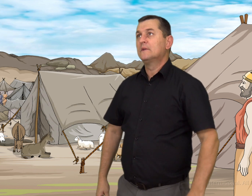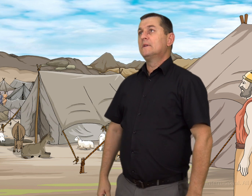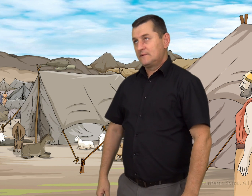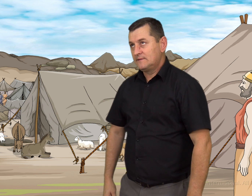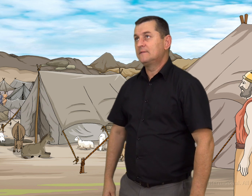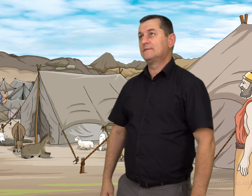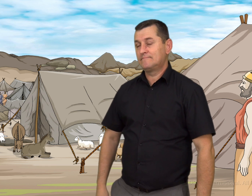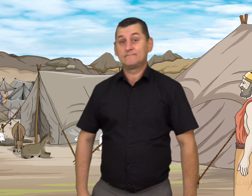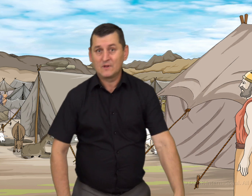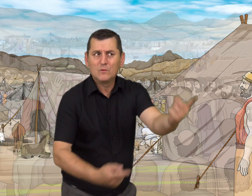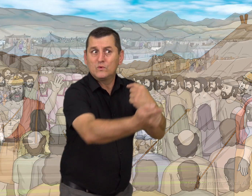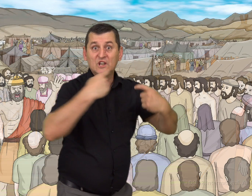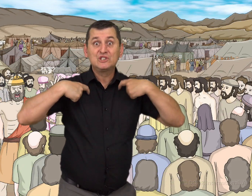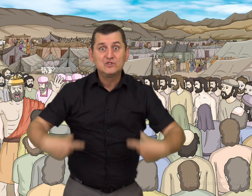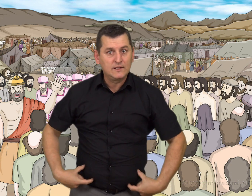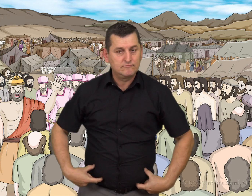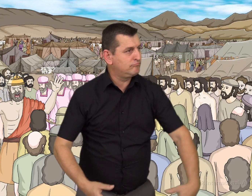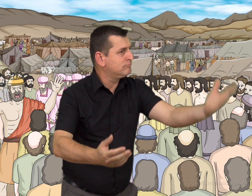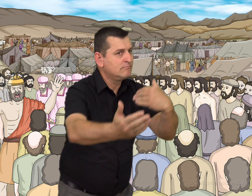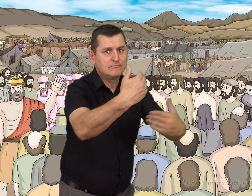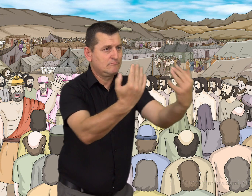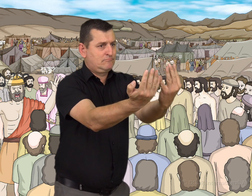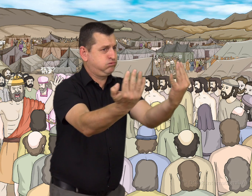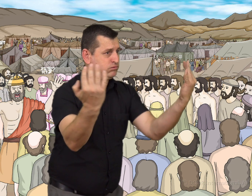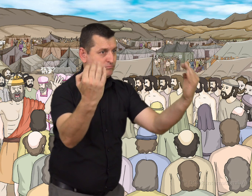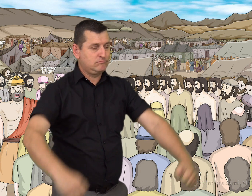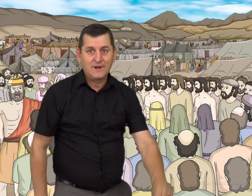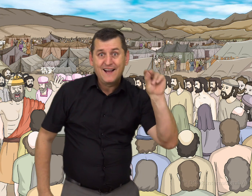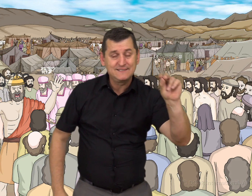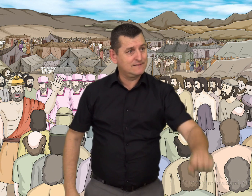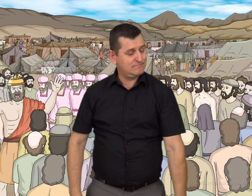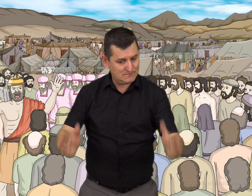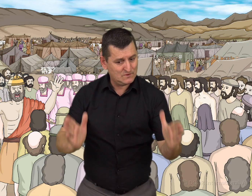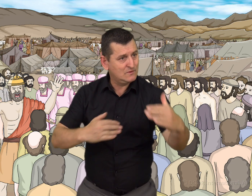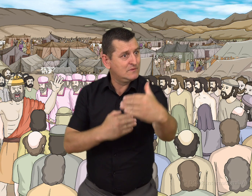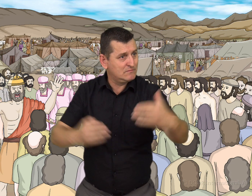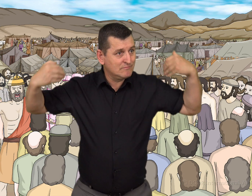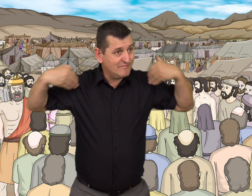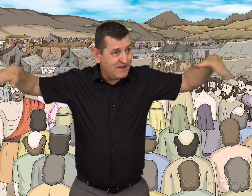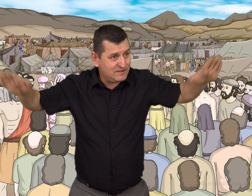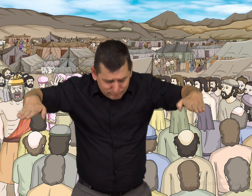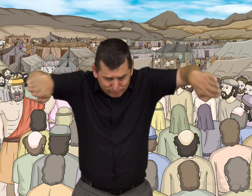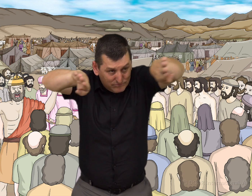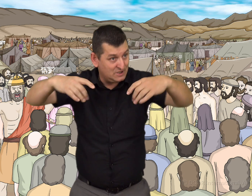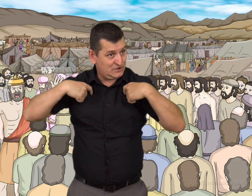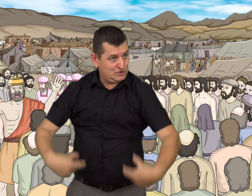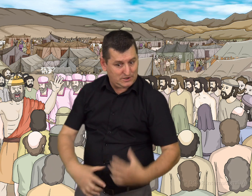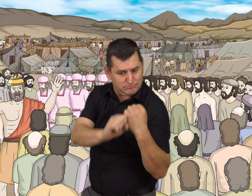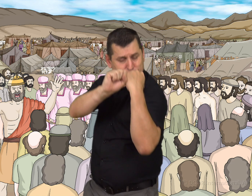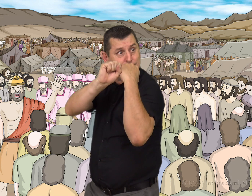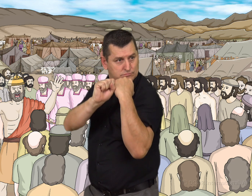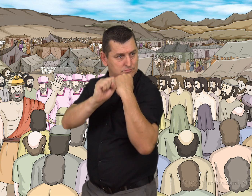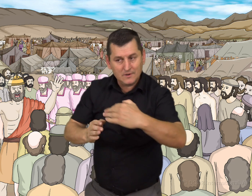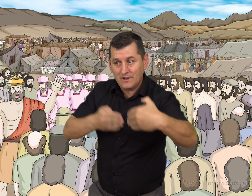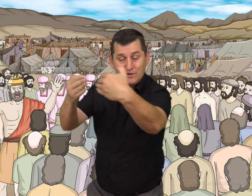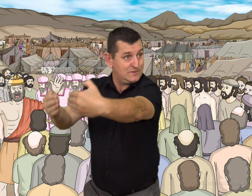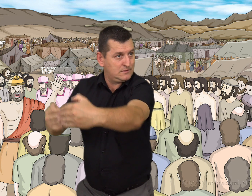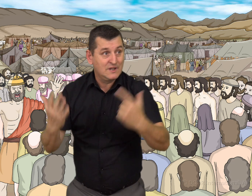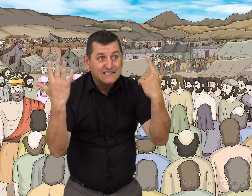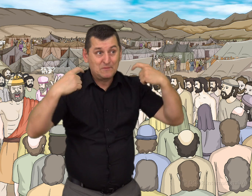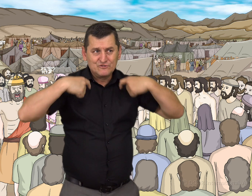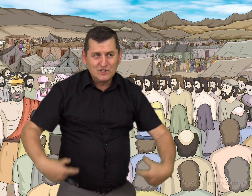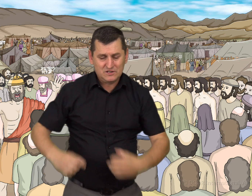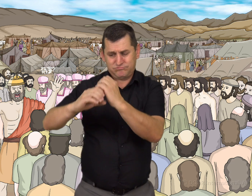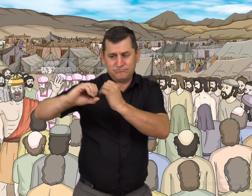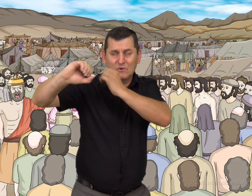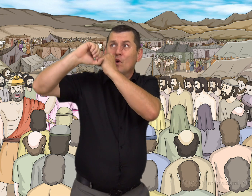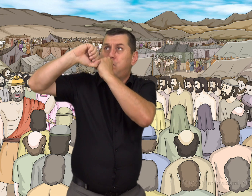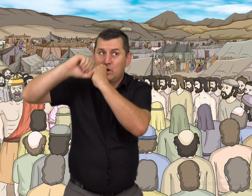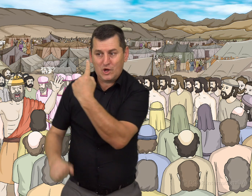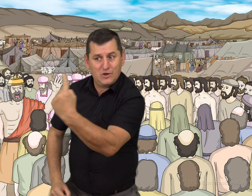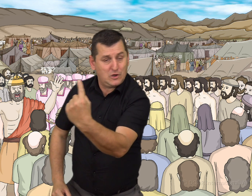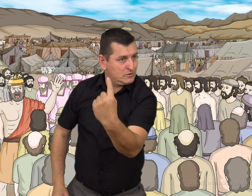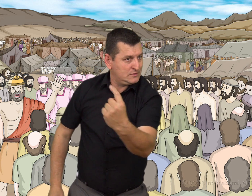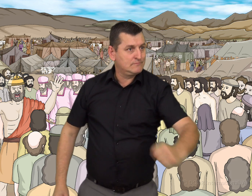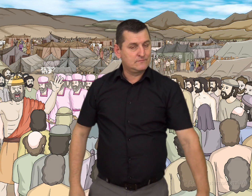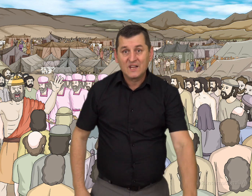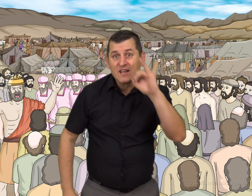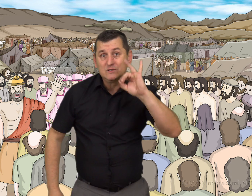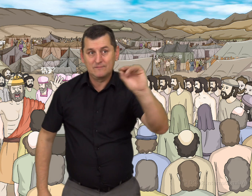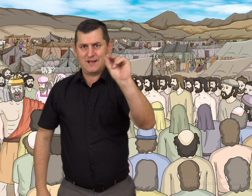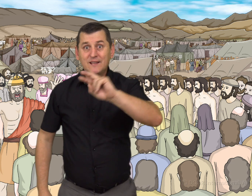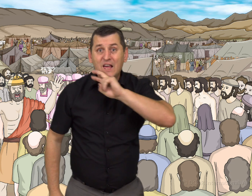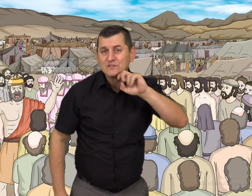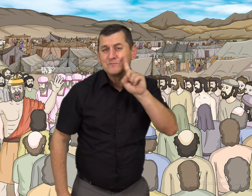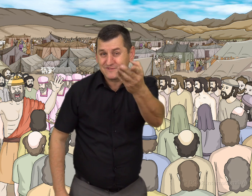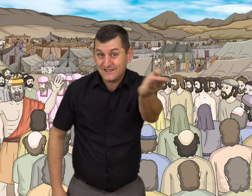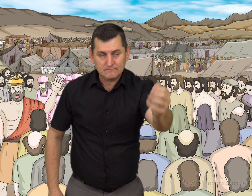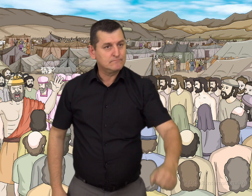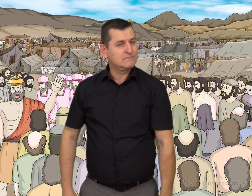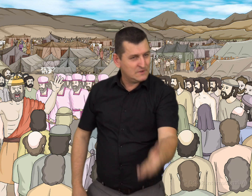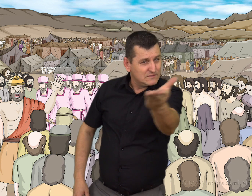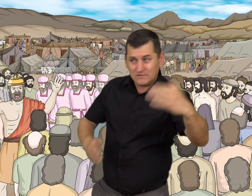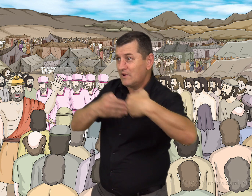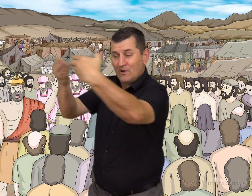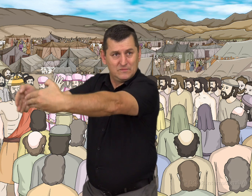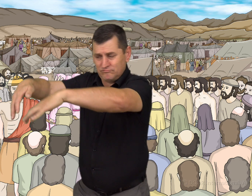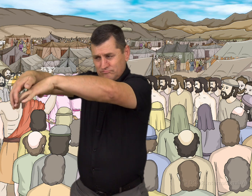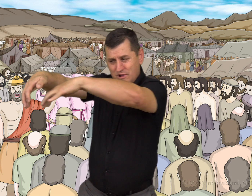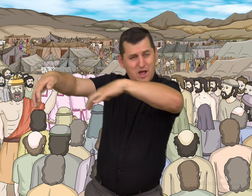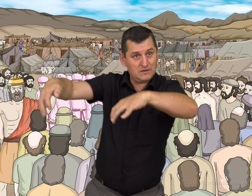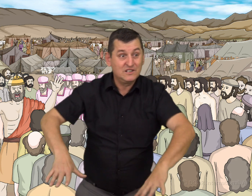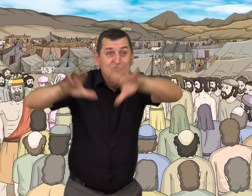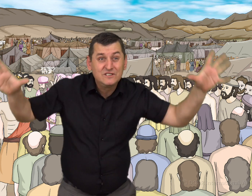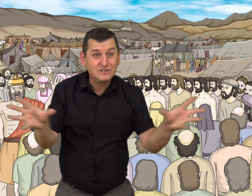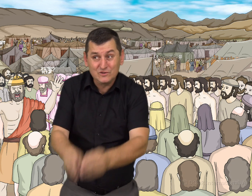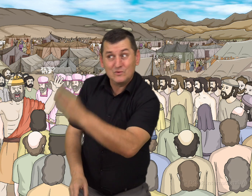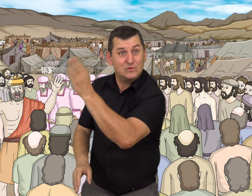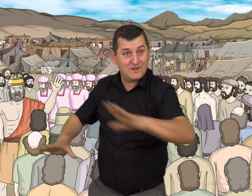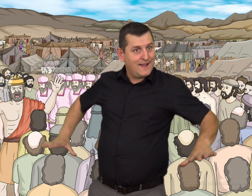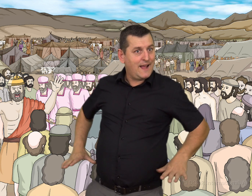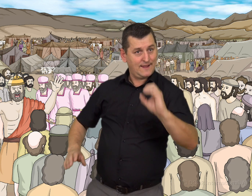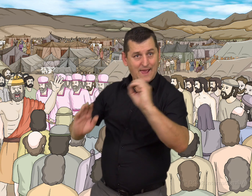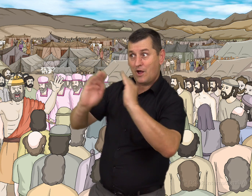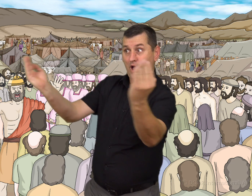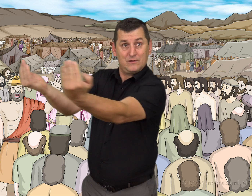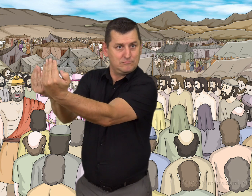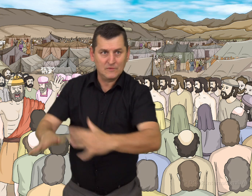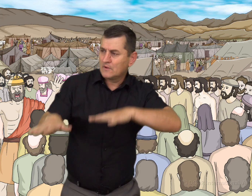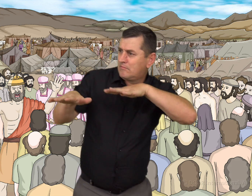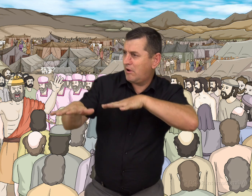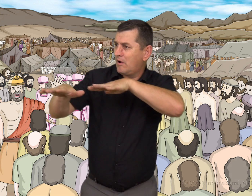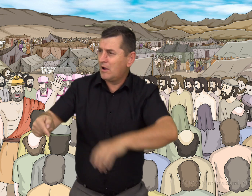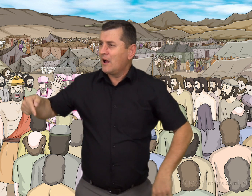So Joshua son of Nun summoned the priests and said, “Take up the ark of the covenant and have seven priests carry seven rams’ horns in front of the ark of the LORD.”